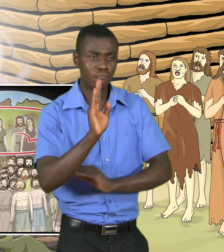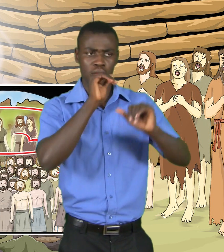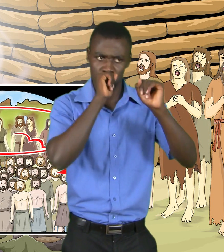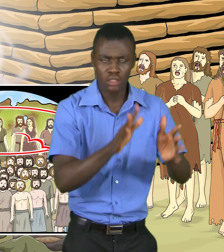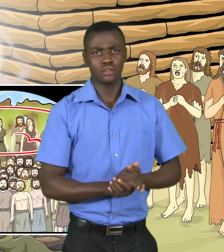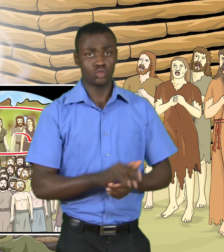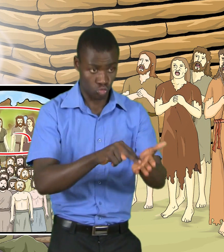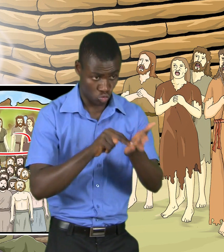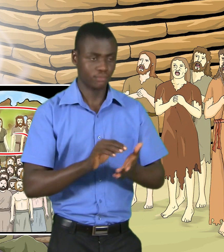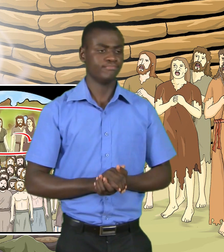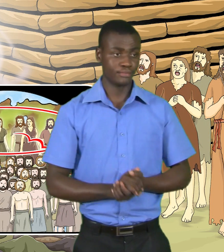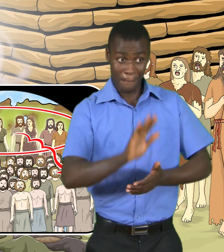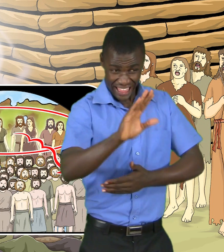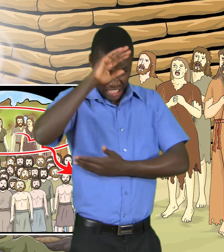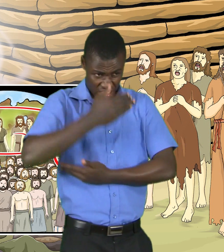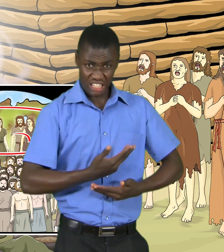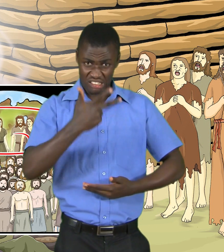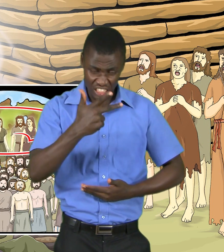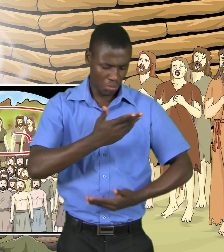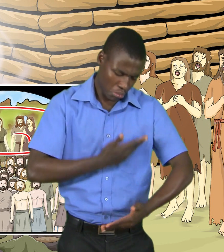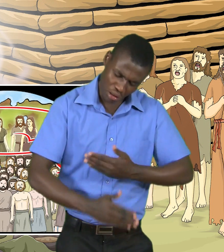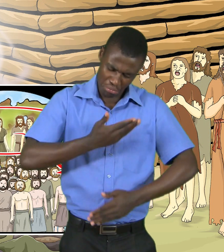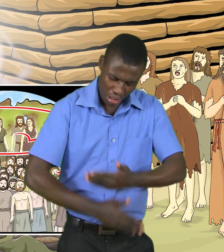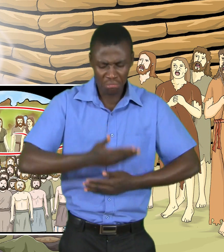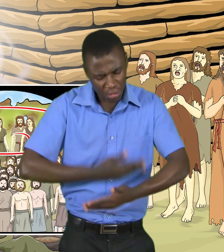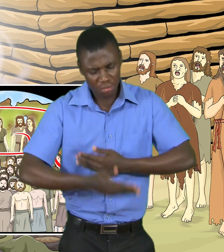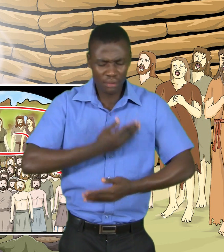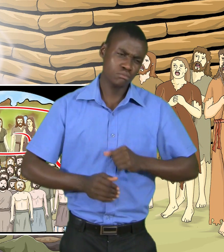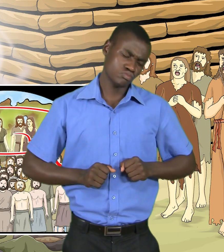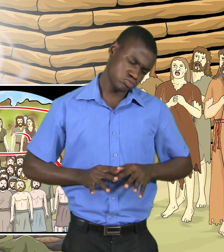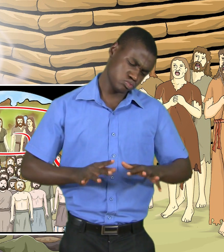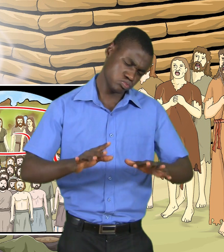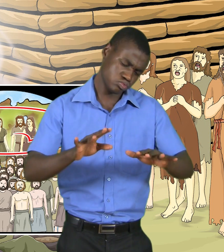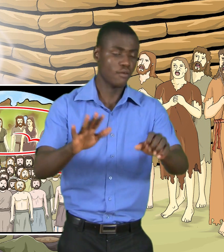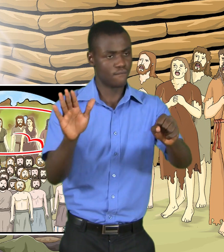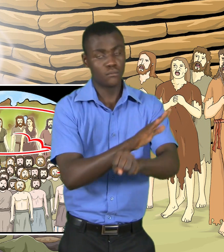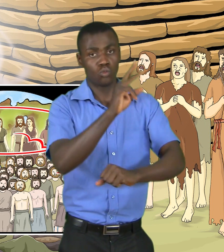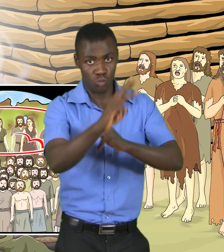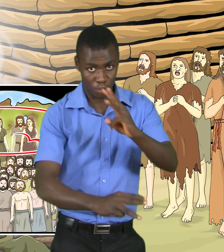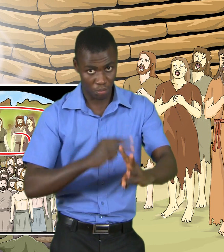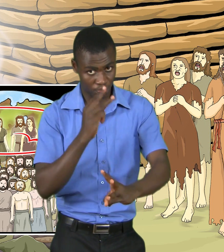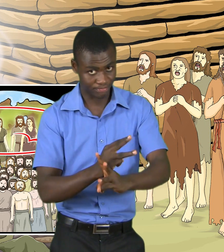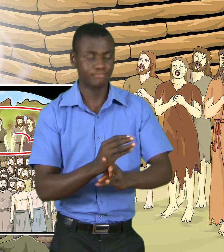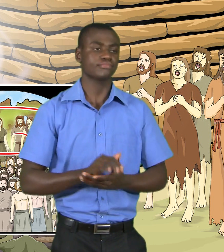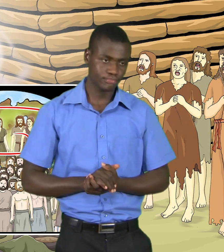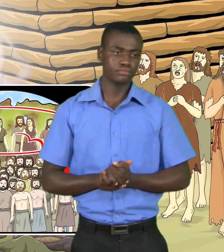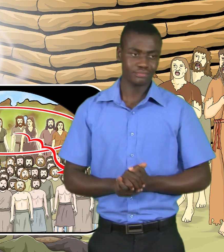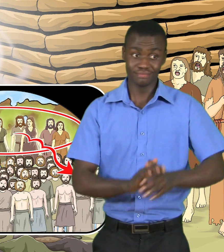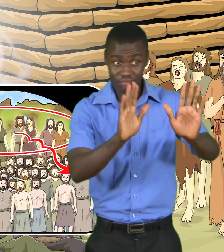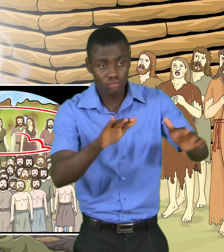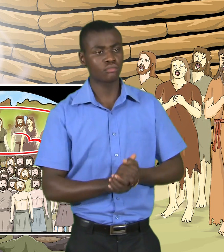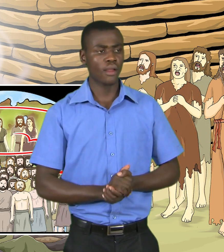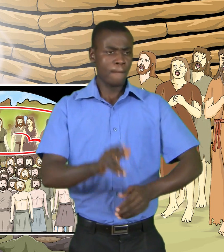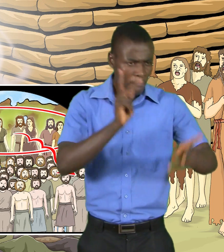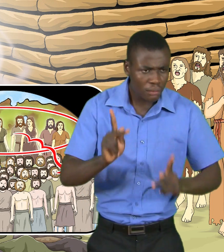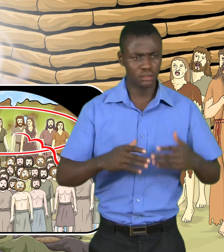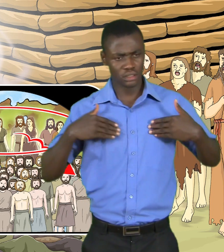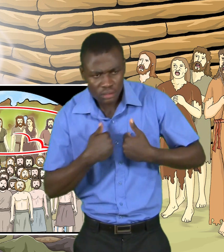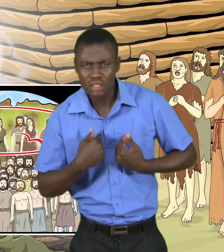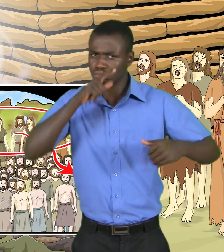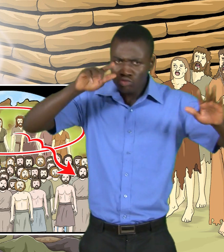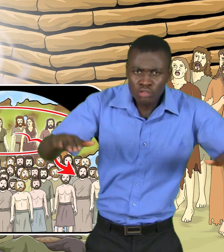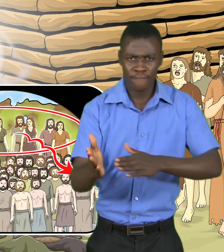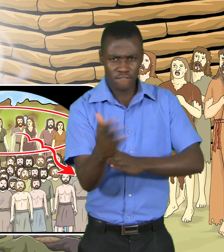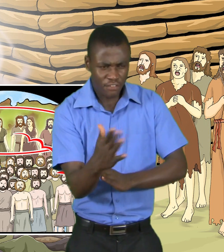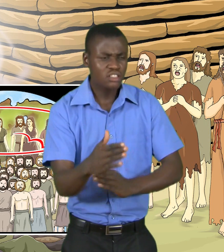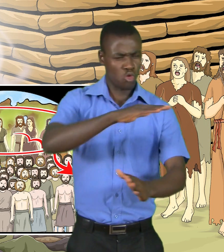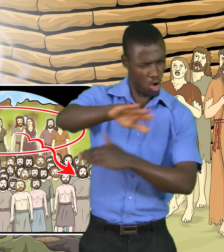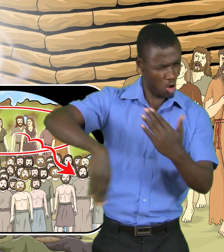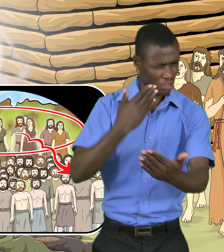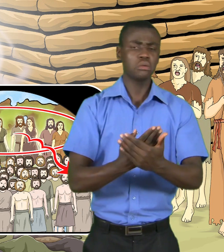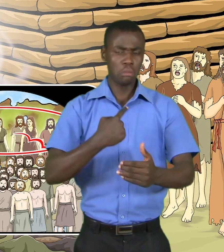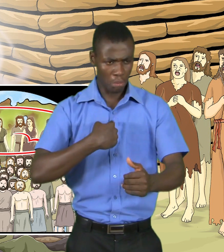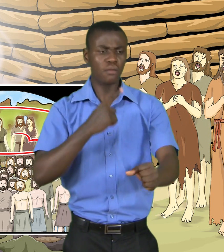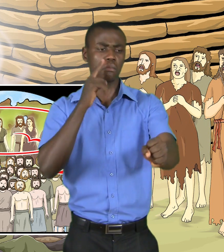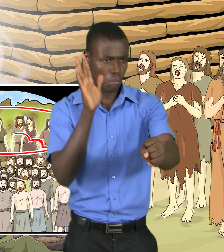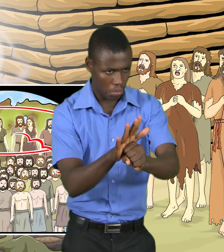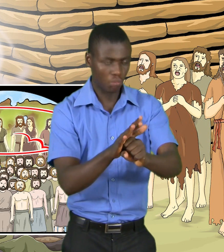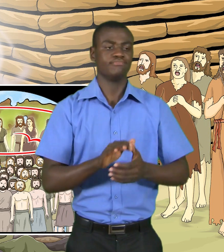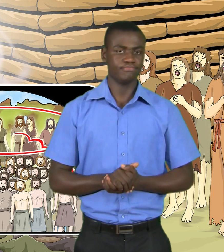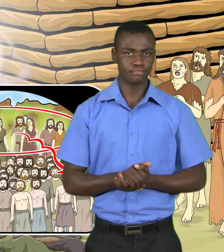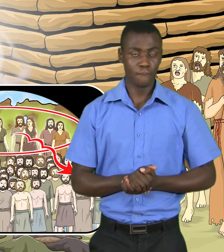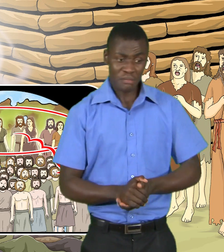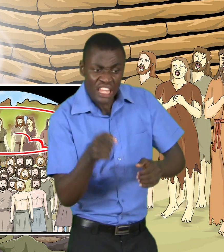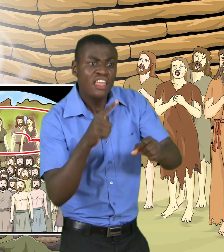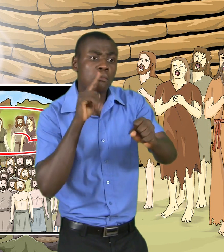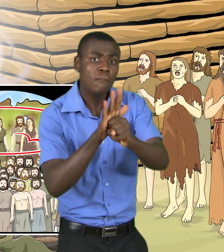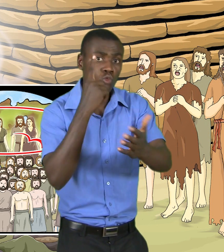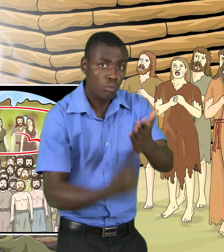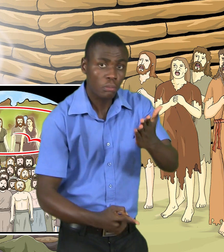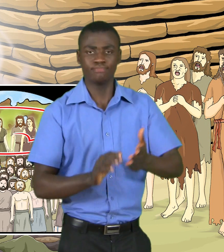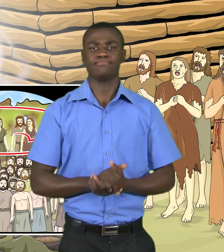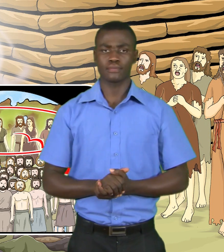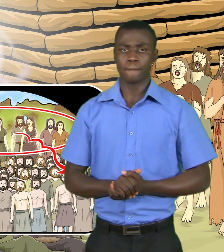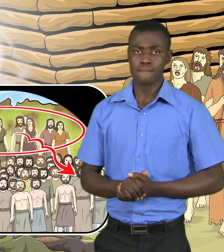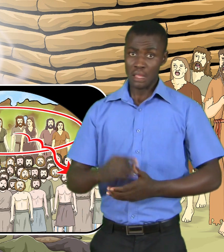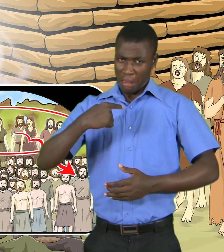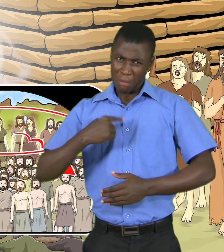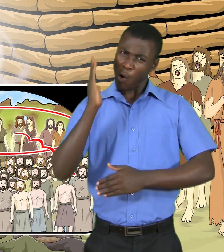Then God said to Noah and his sons with him, “Behold, I now establish My covenant with you and your descendants after you, and with every living creature that was with you—the birds, the livestock, and every beast of the earth—every living thing that came out of the ark.